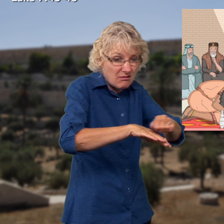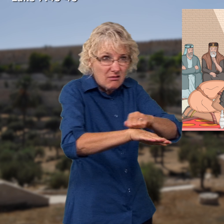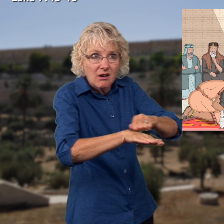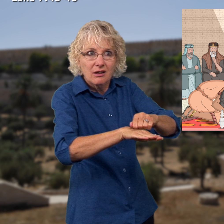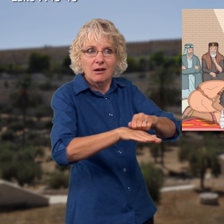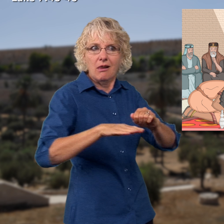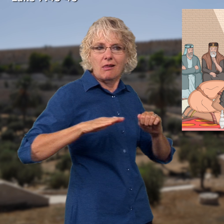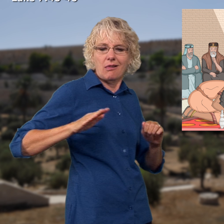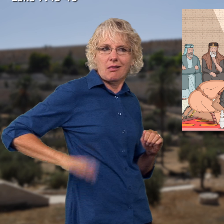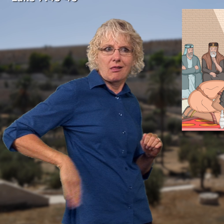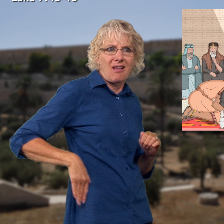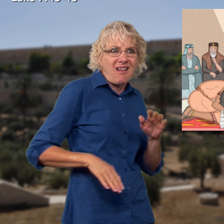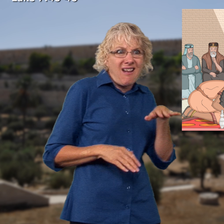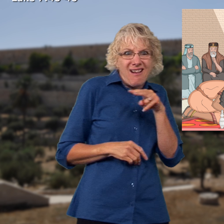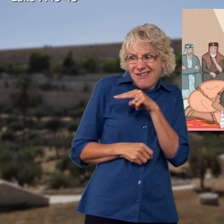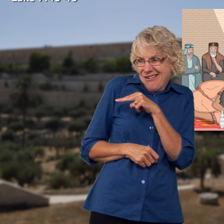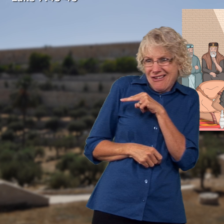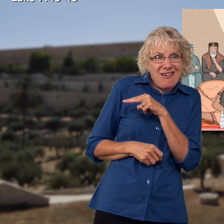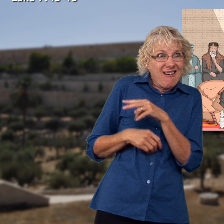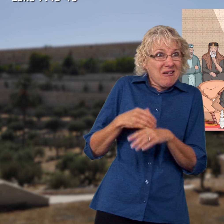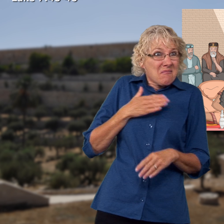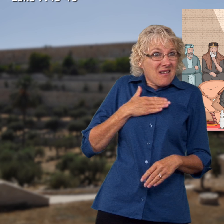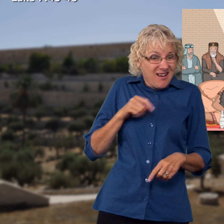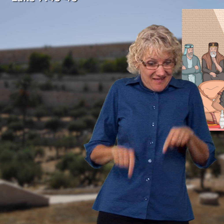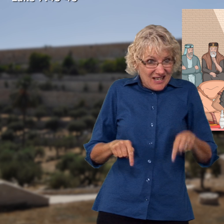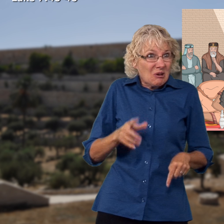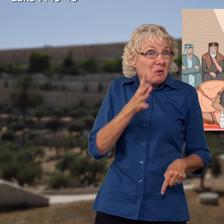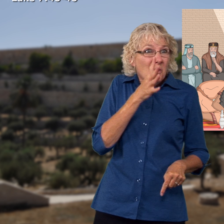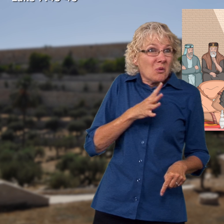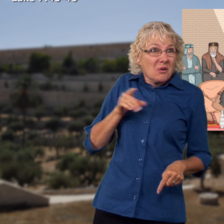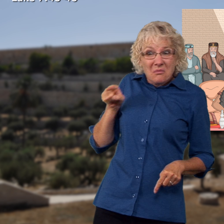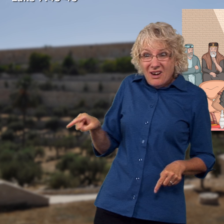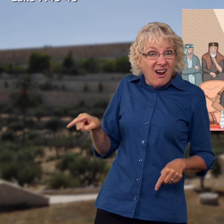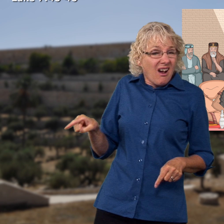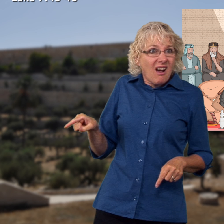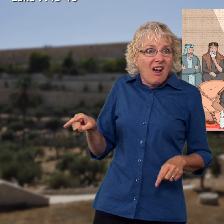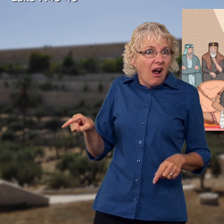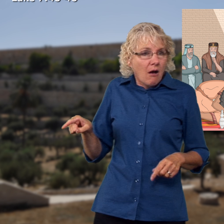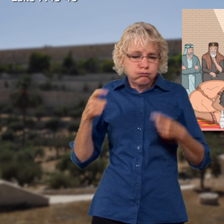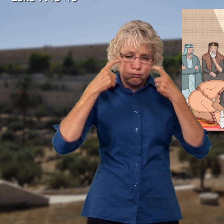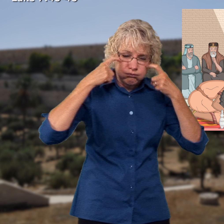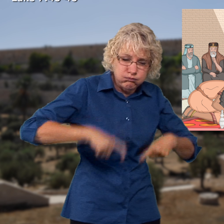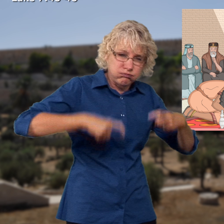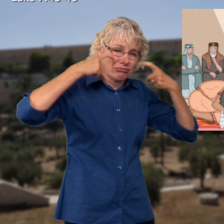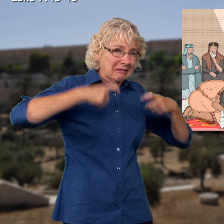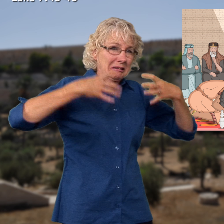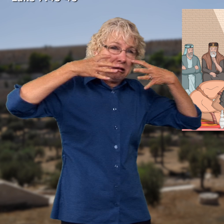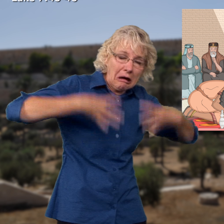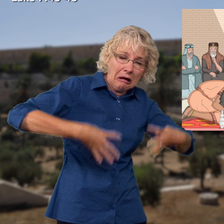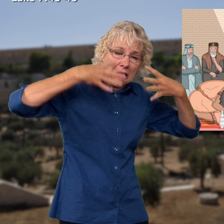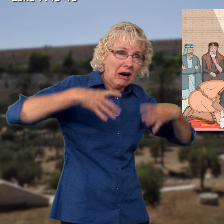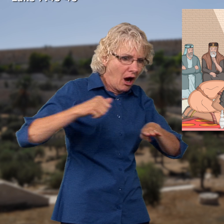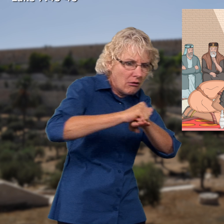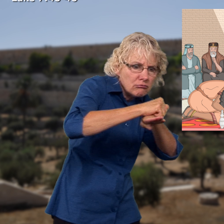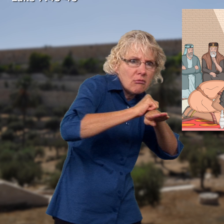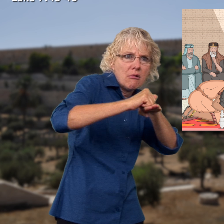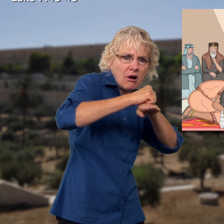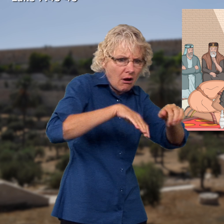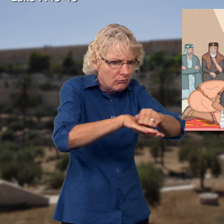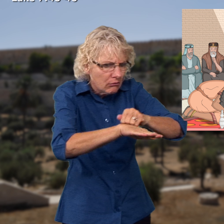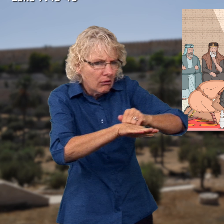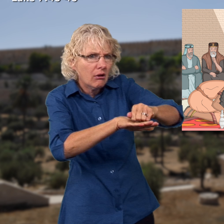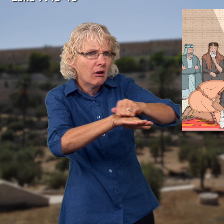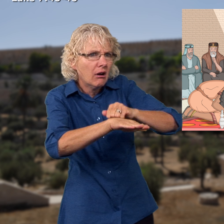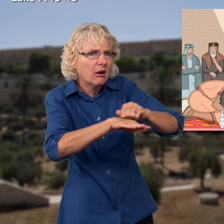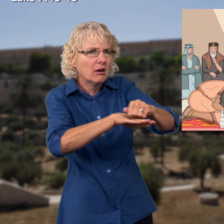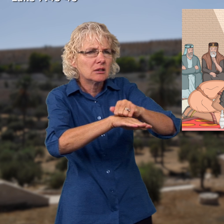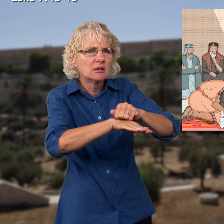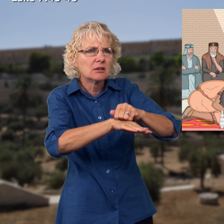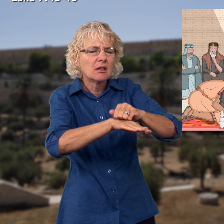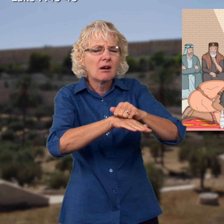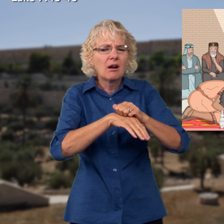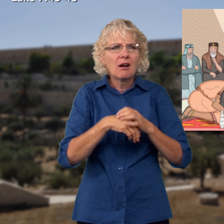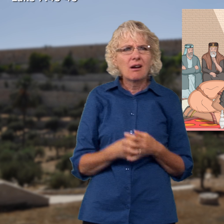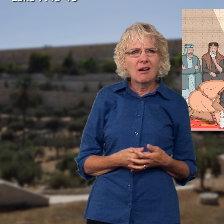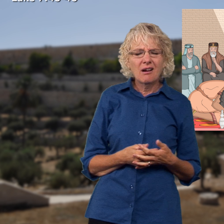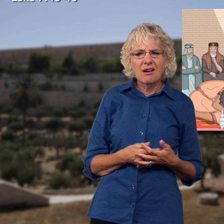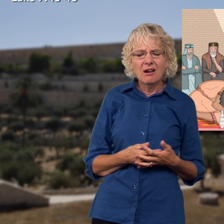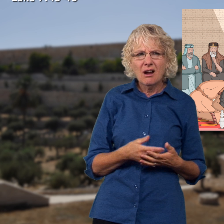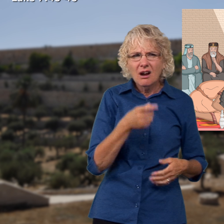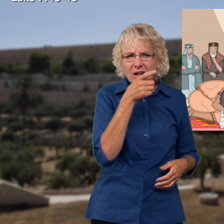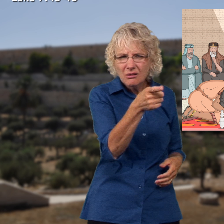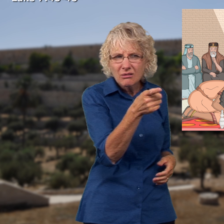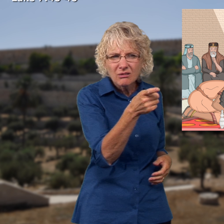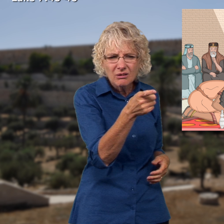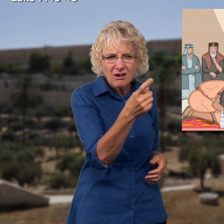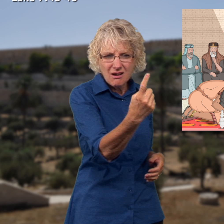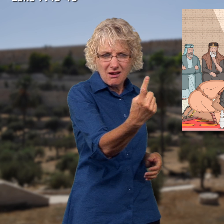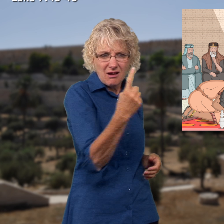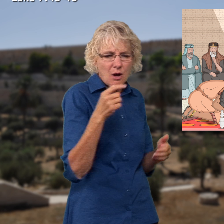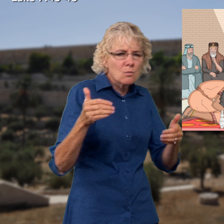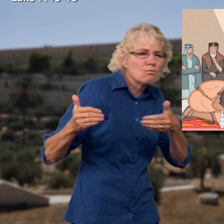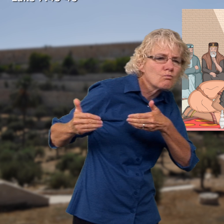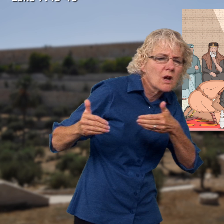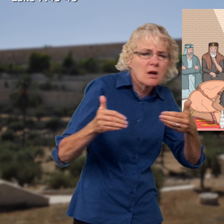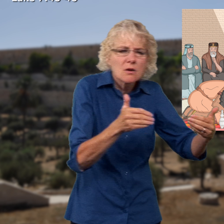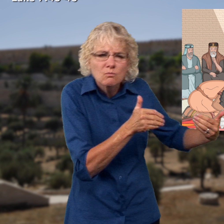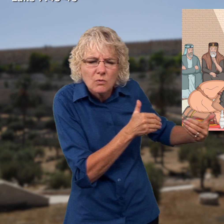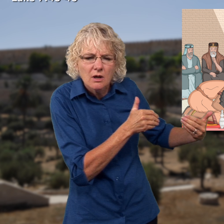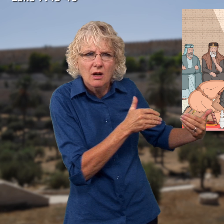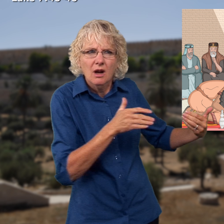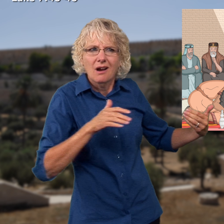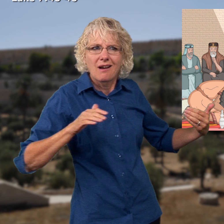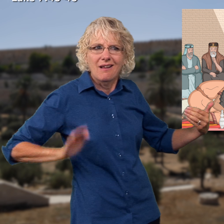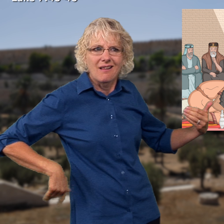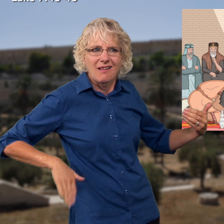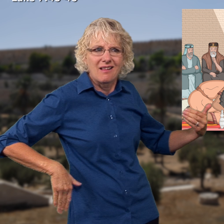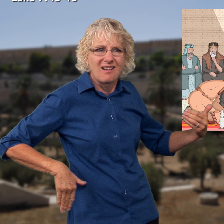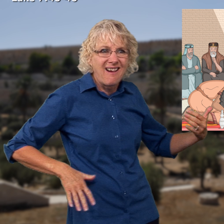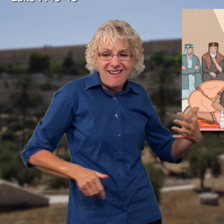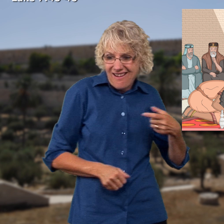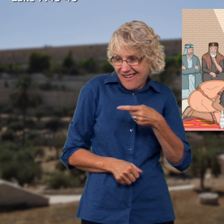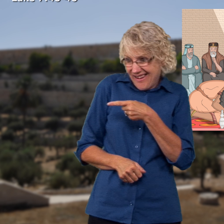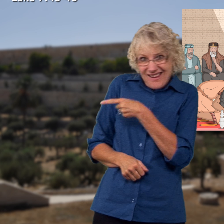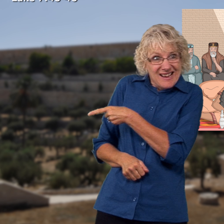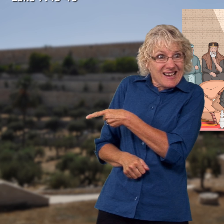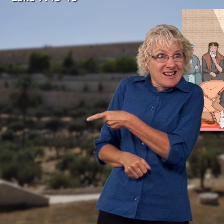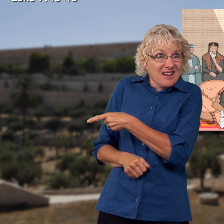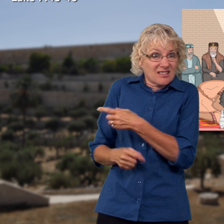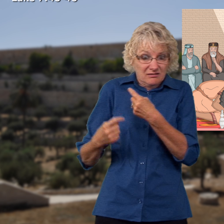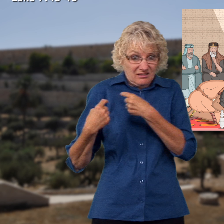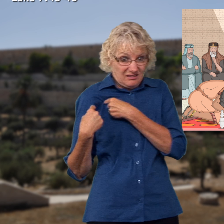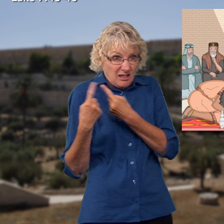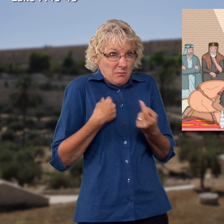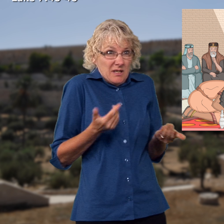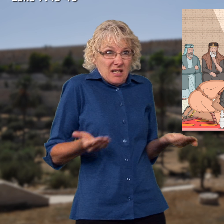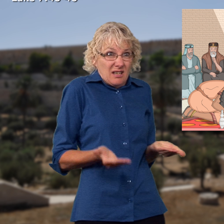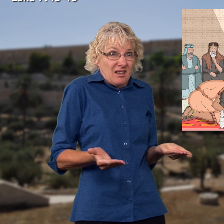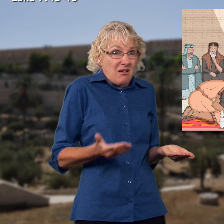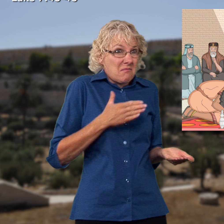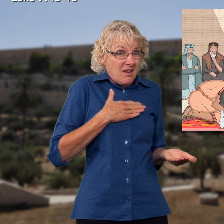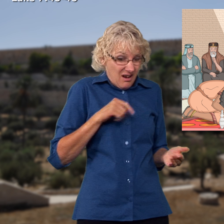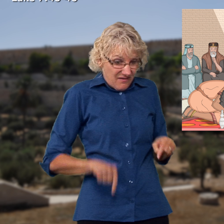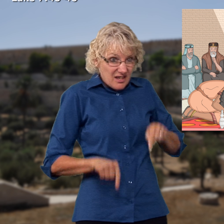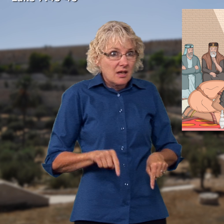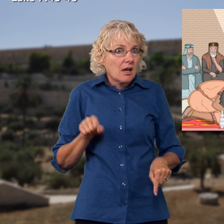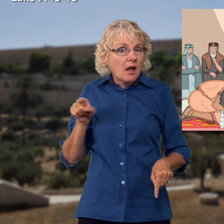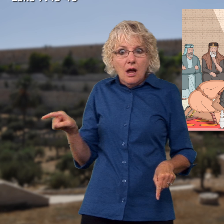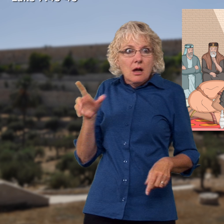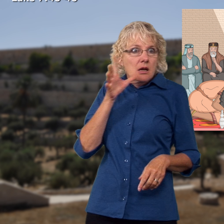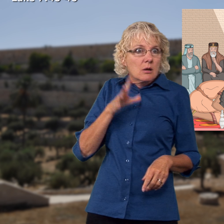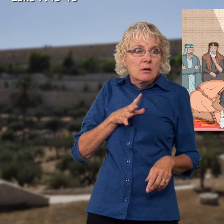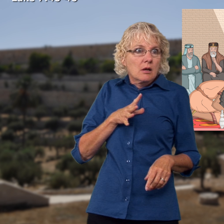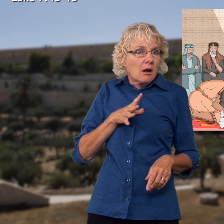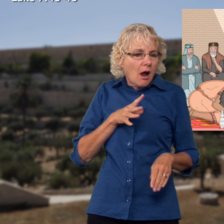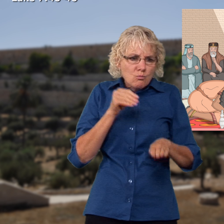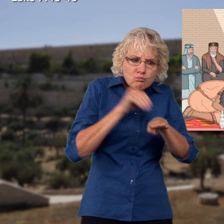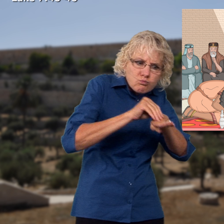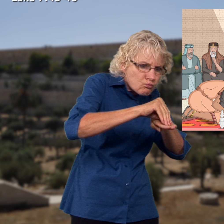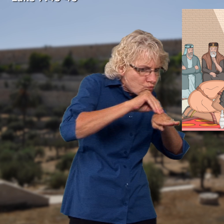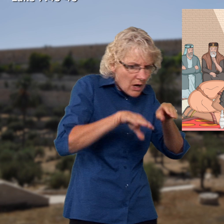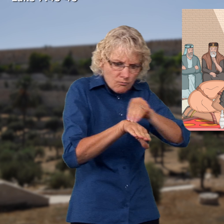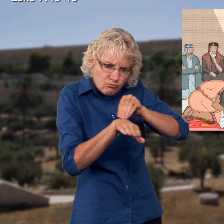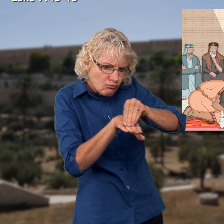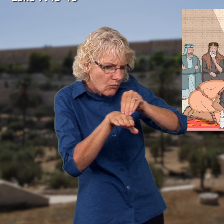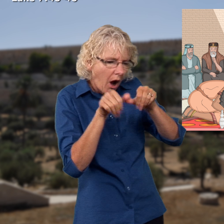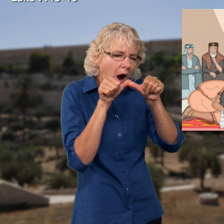When I entered your house, you did not give Me water for My feet, but she wet My feet with her tears and wiped them with her hair.